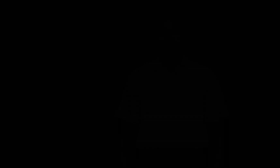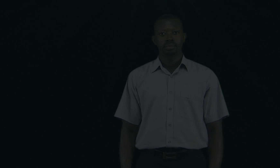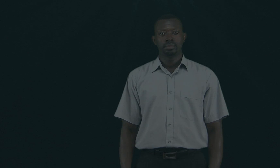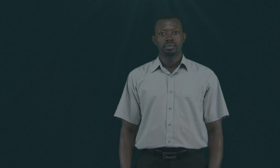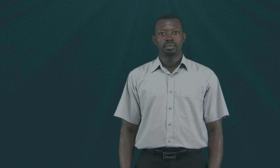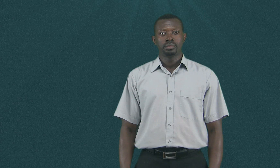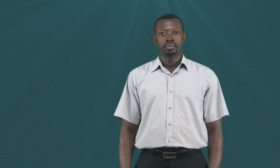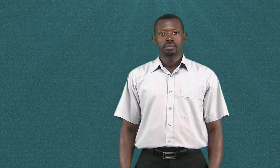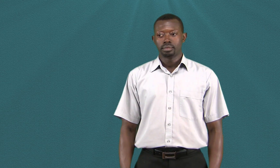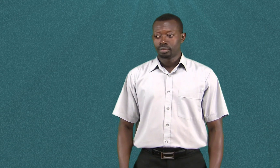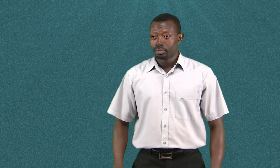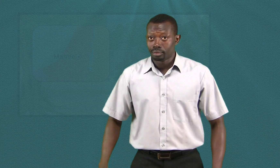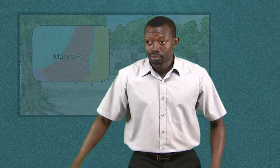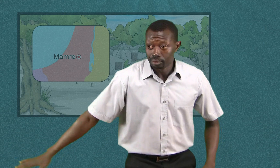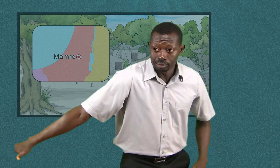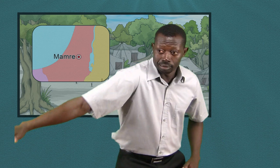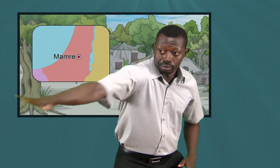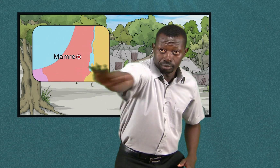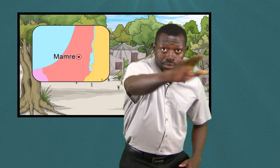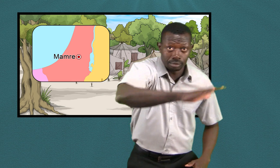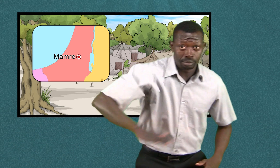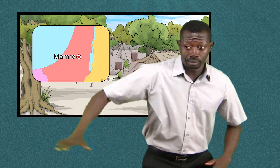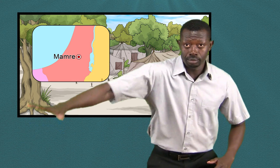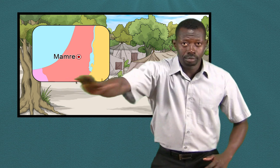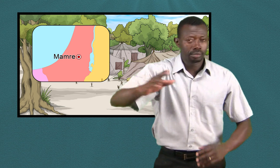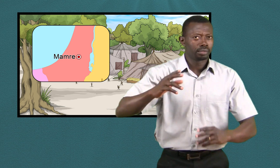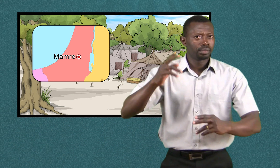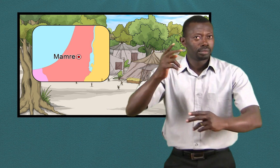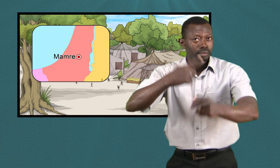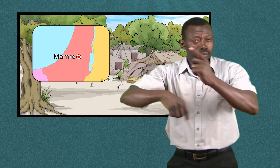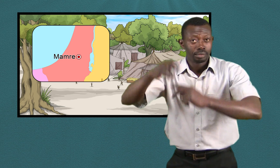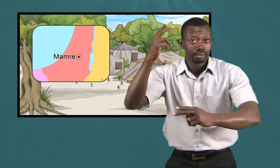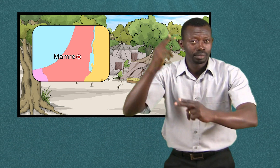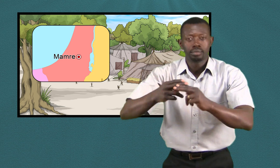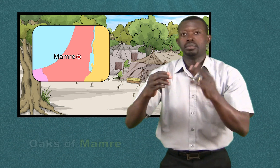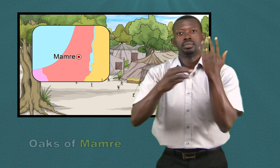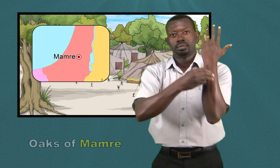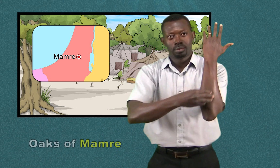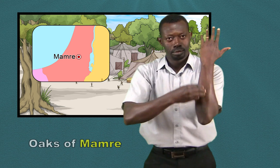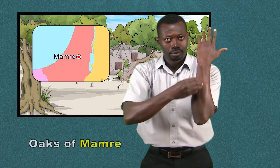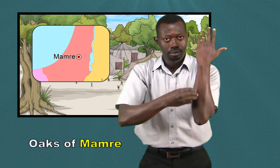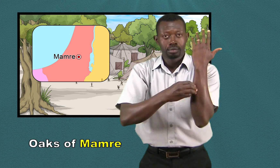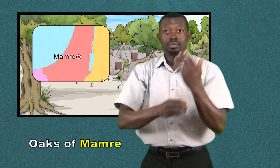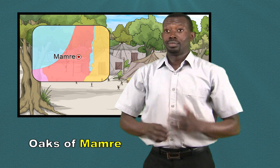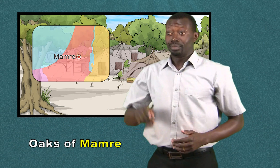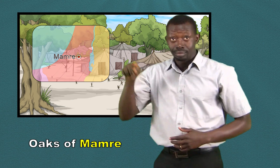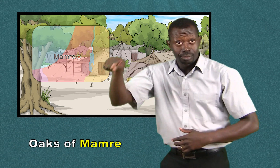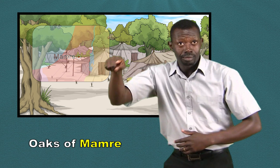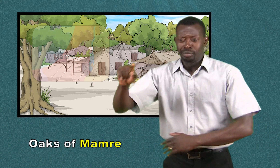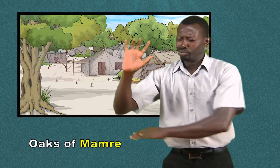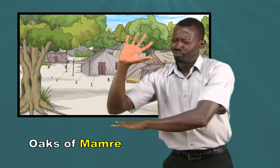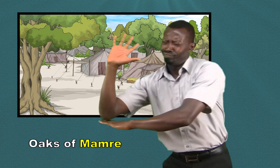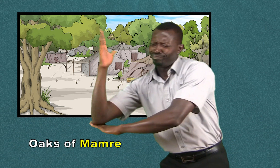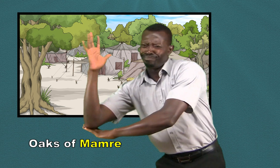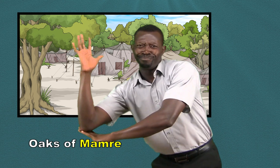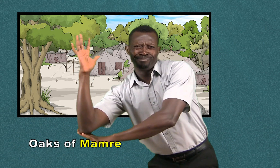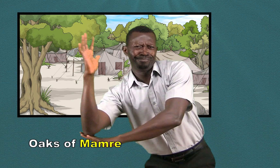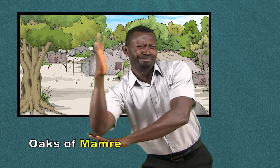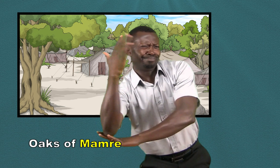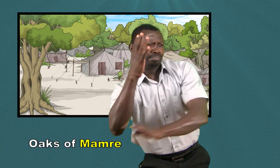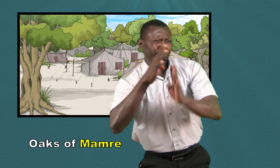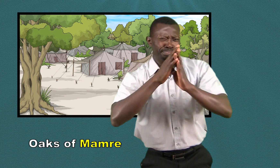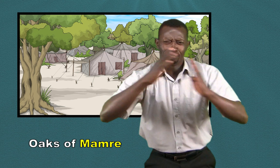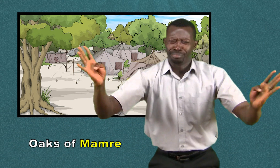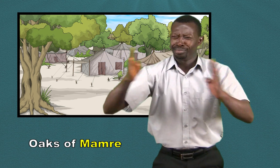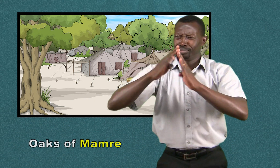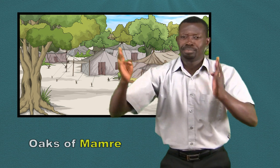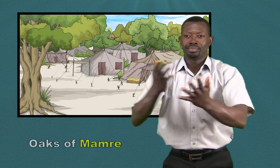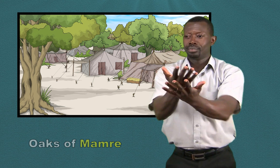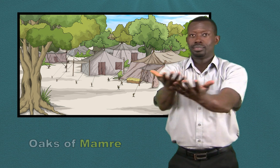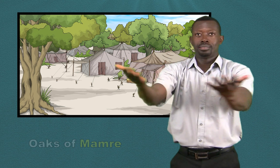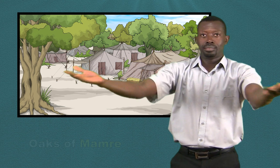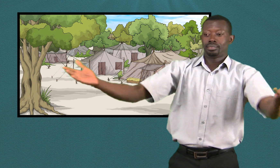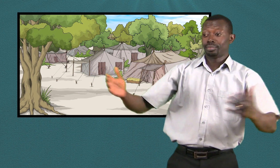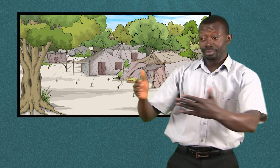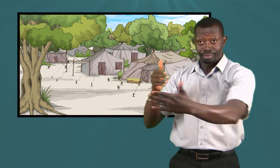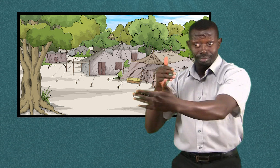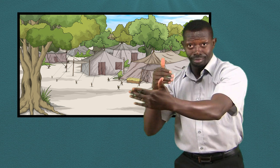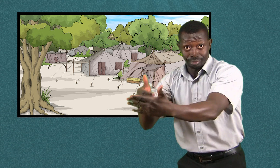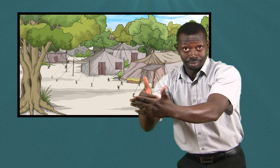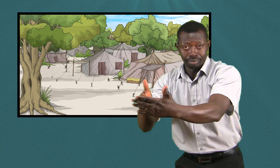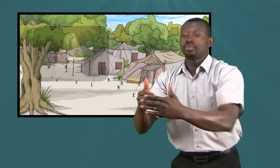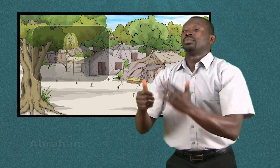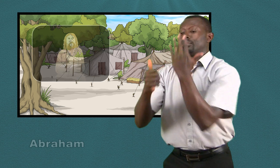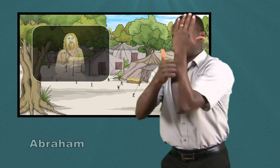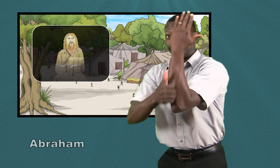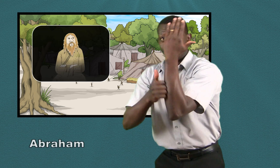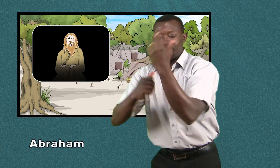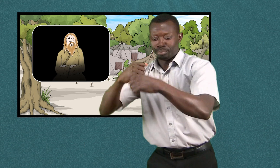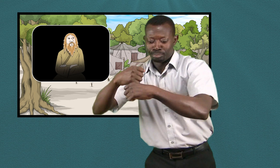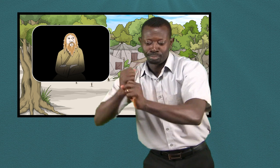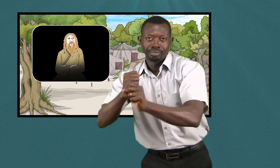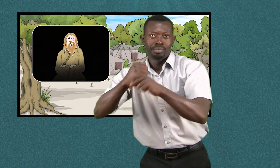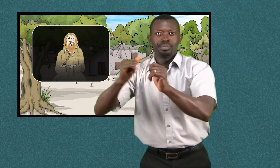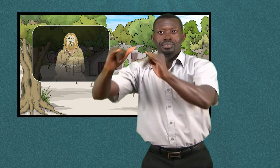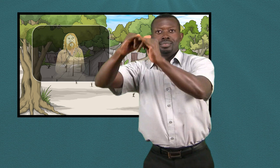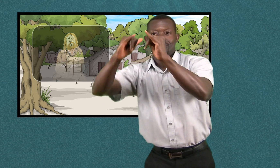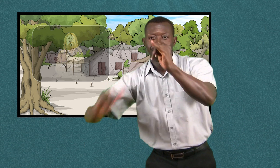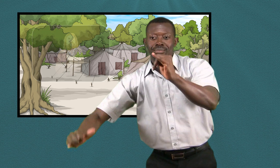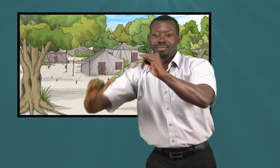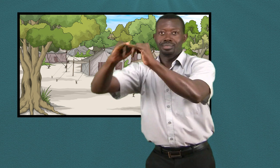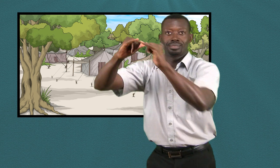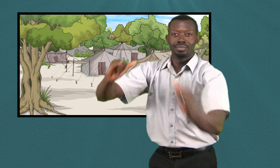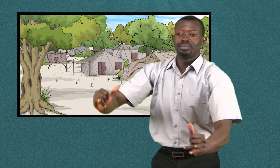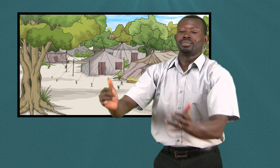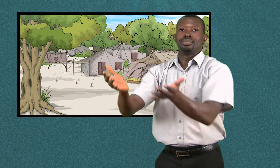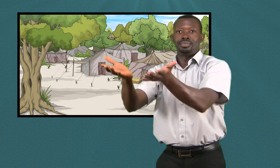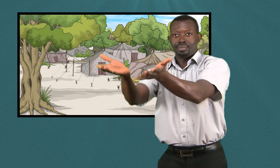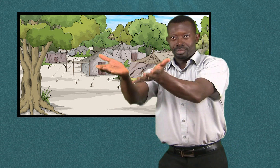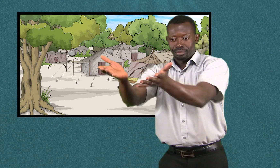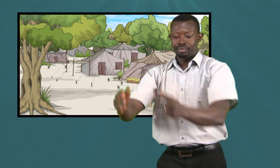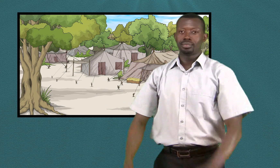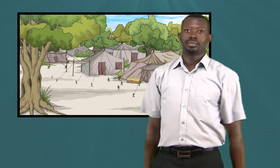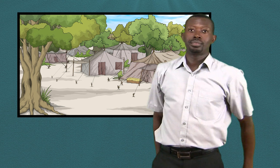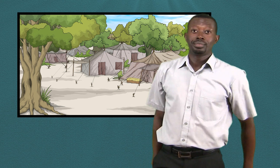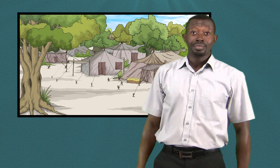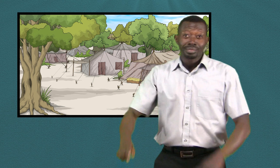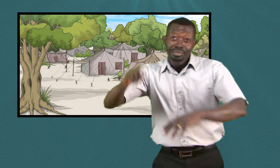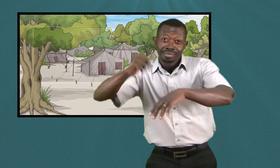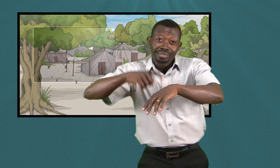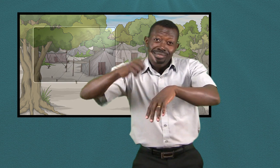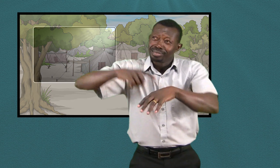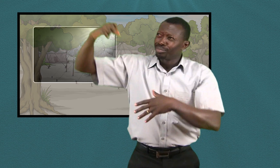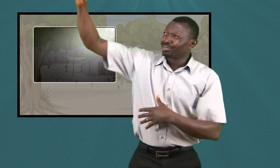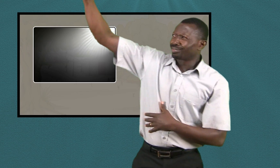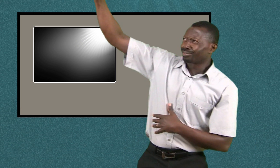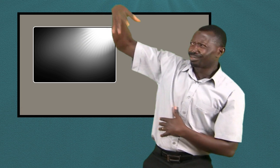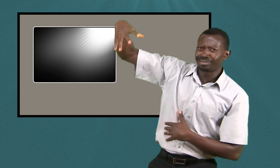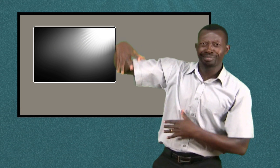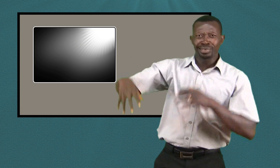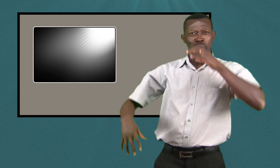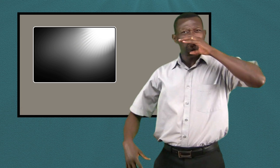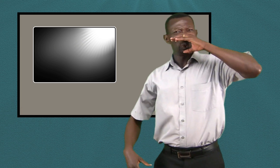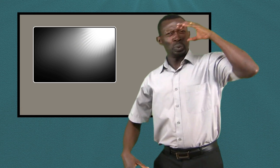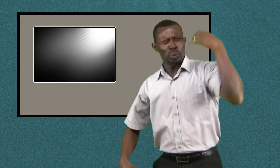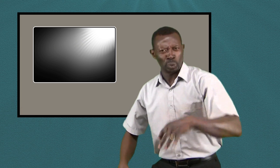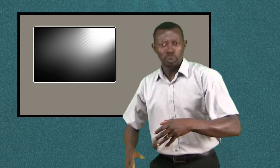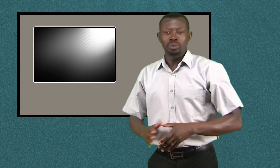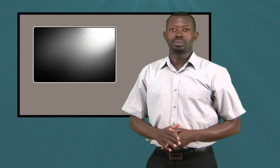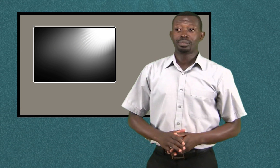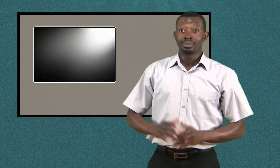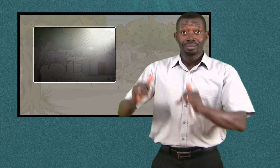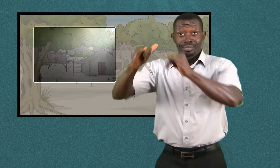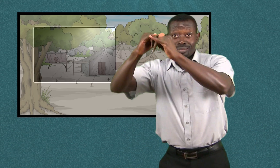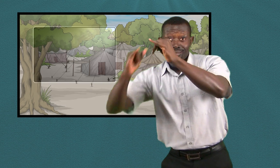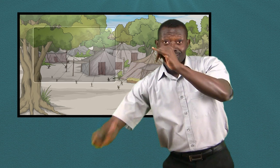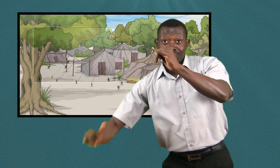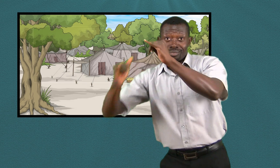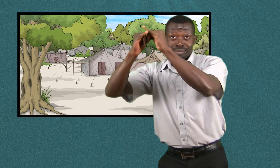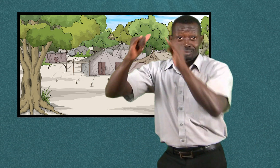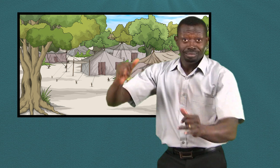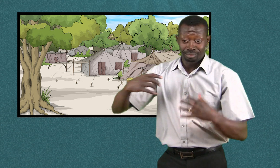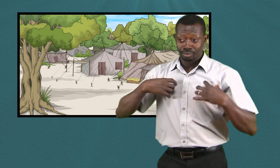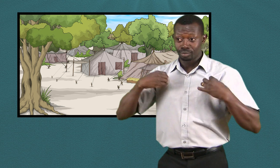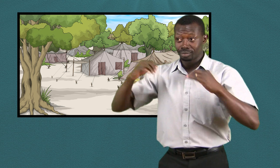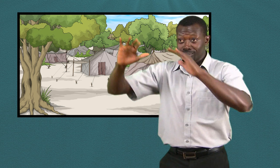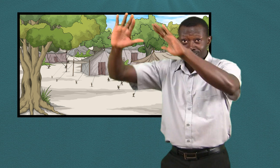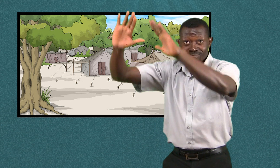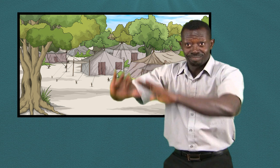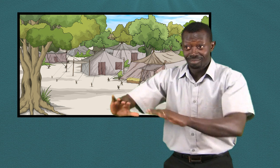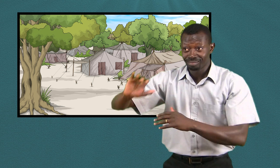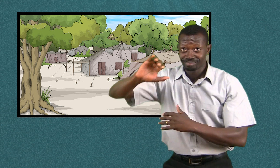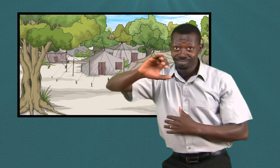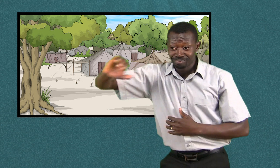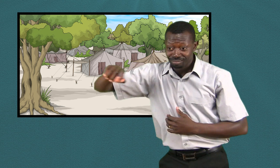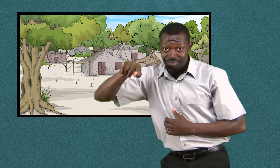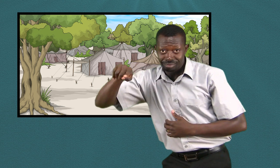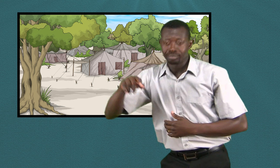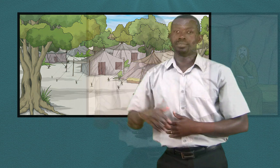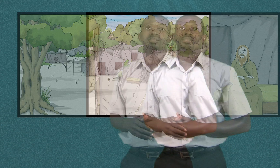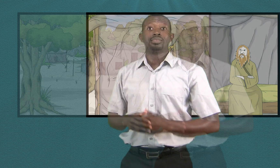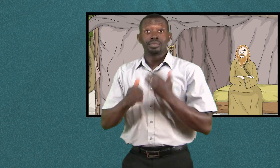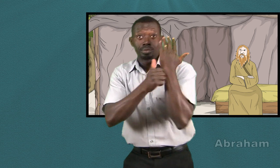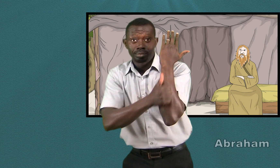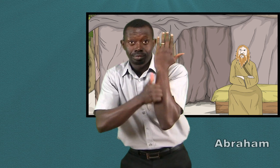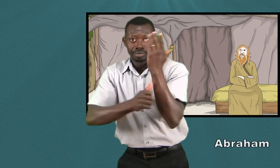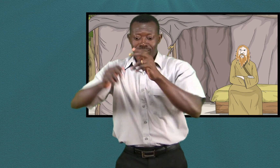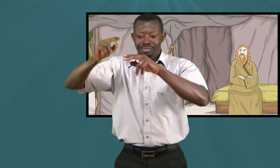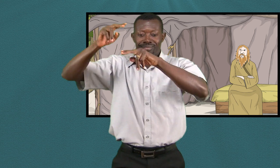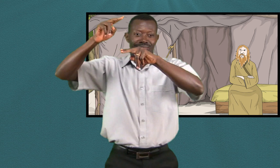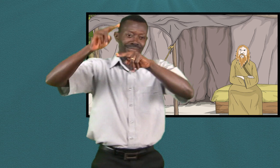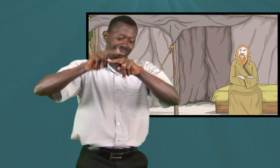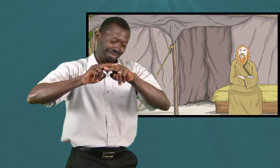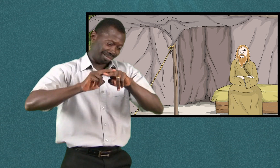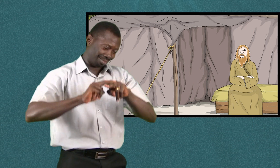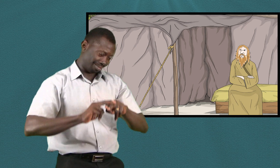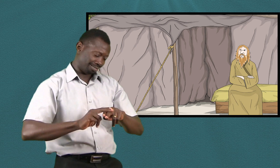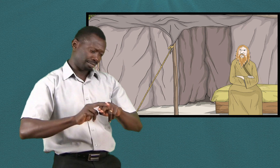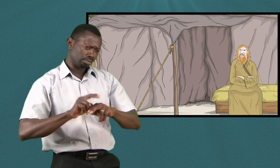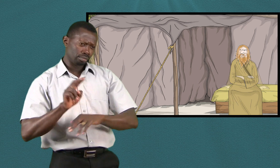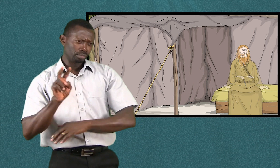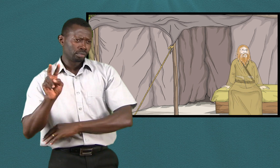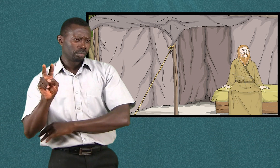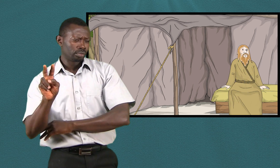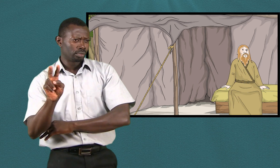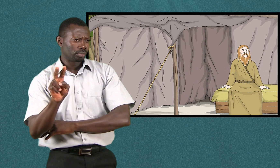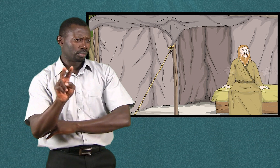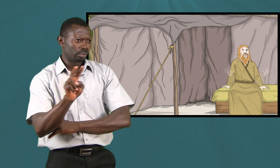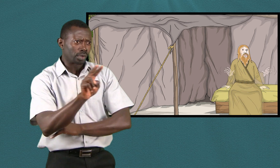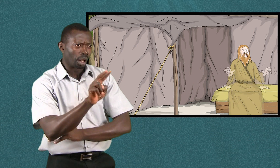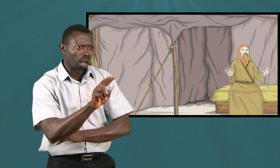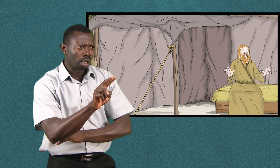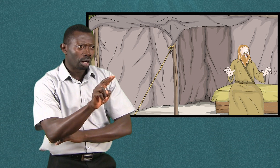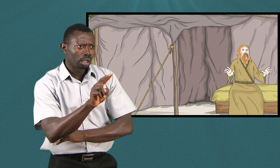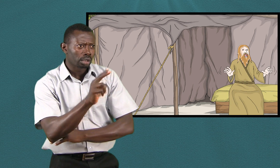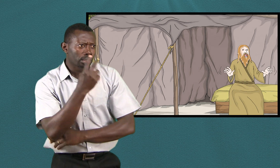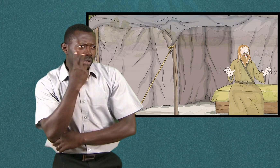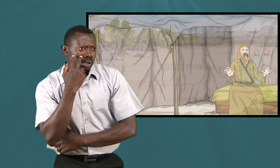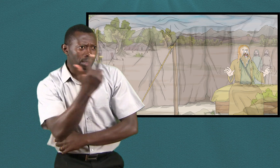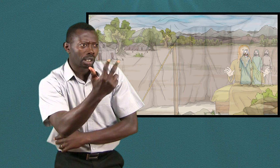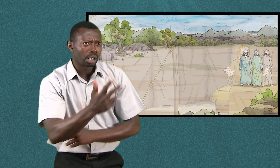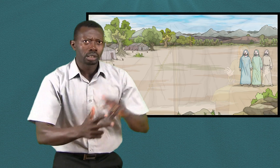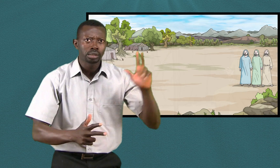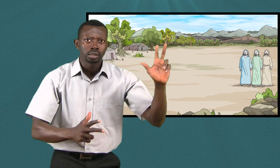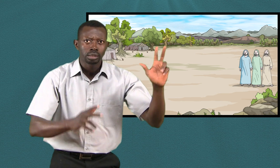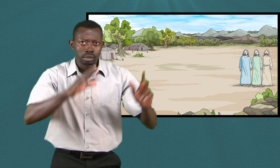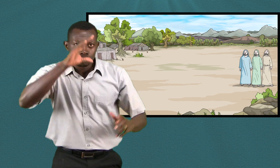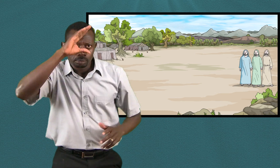Then the LORD appeared to Abraham by the Oaks of Mamre in the heat of the day, while he was sitting at the entrance of his tent.